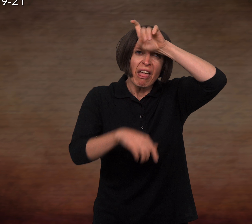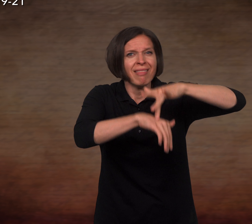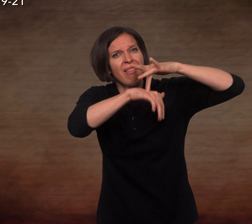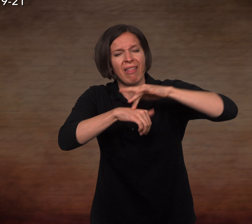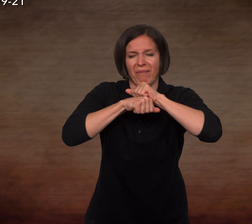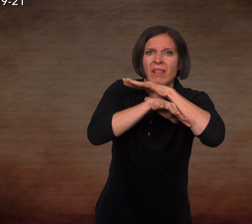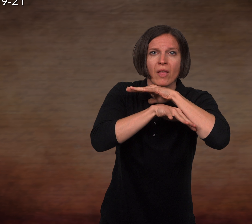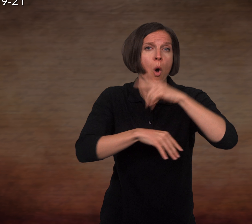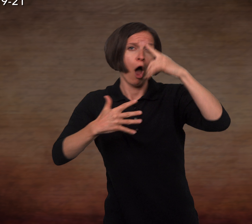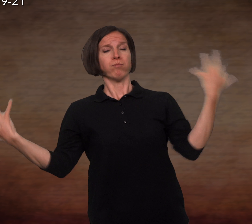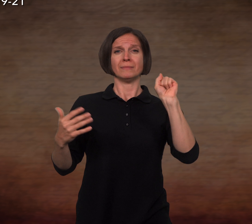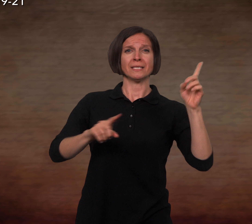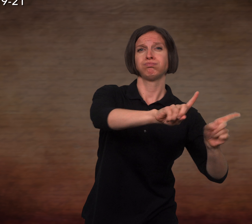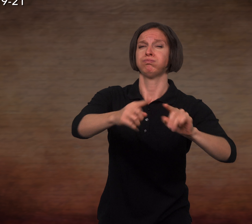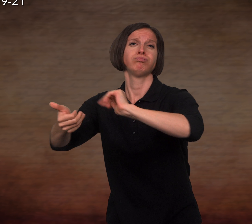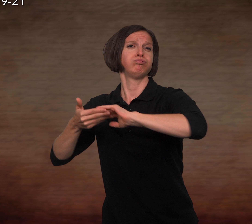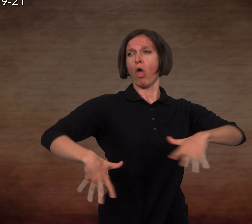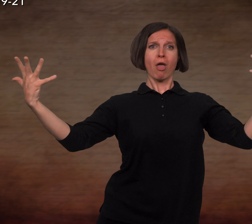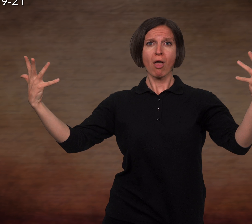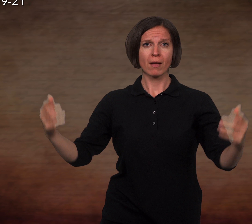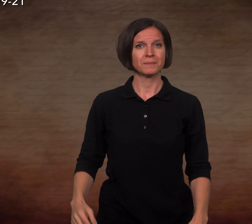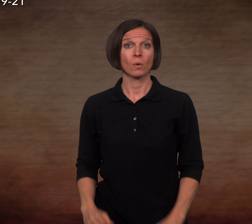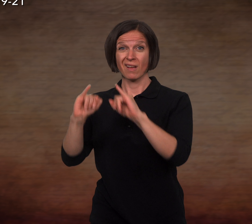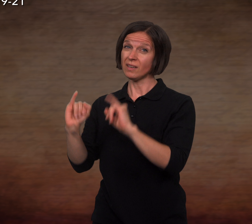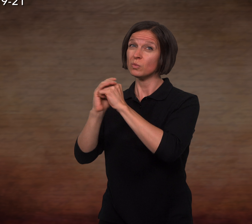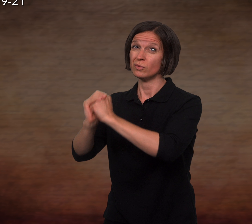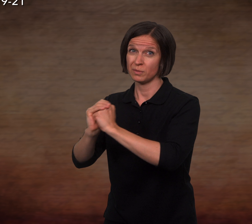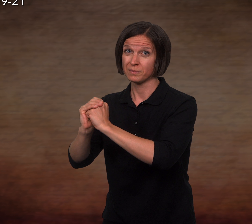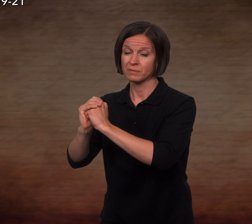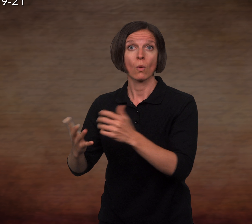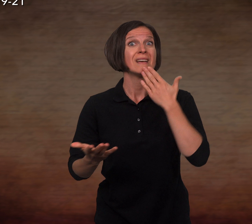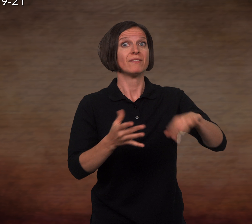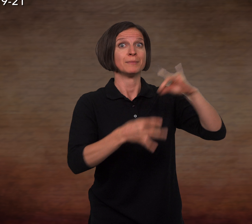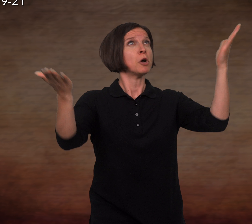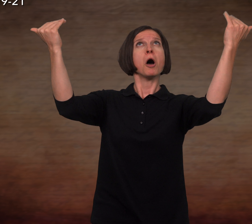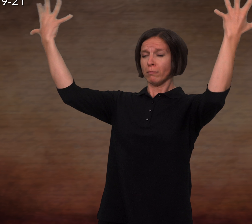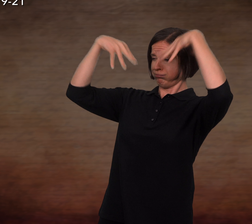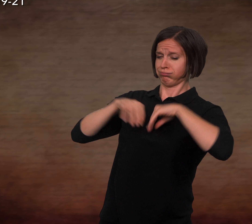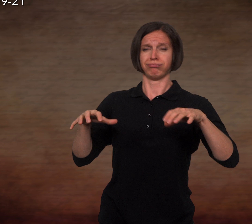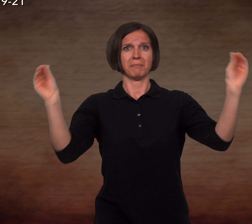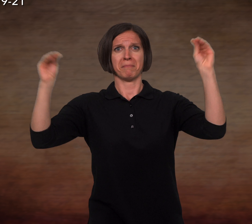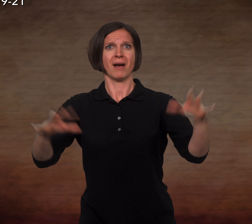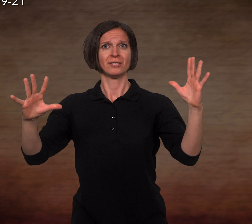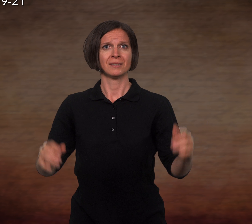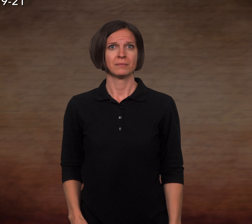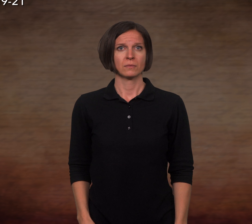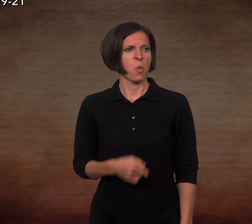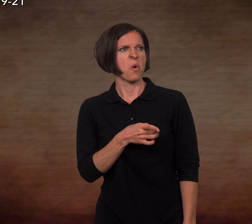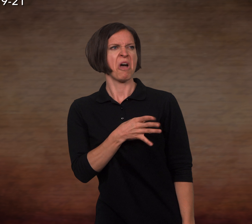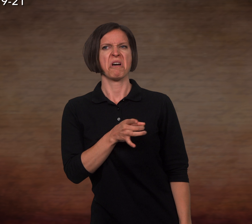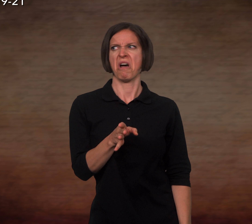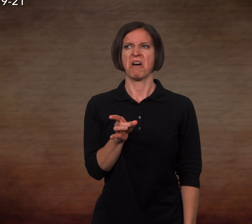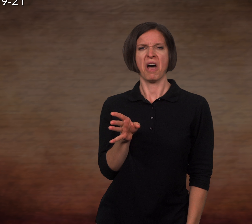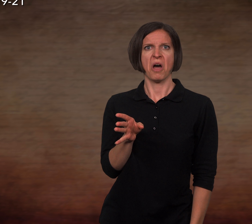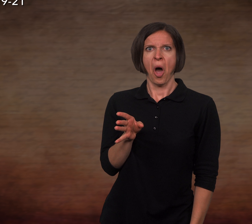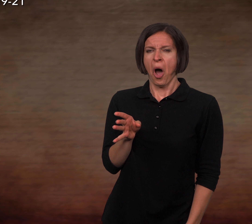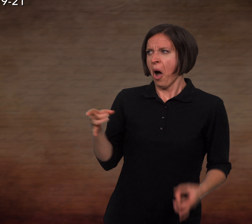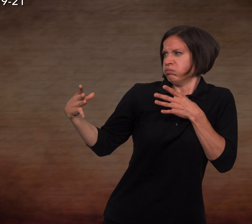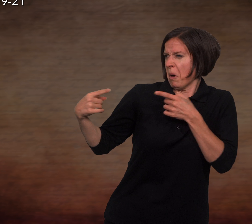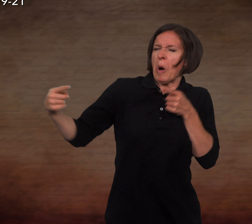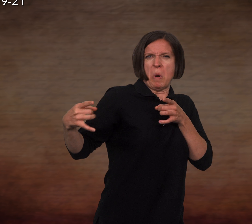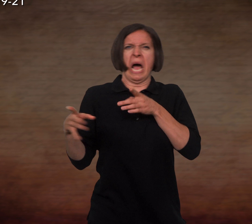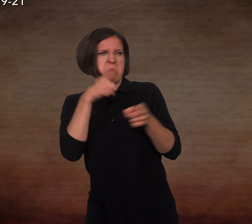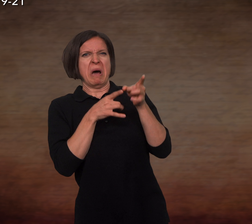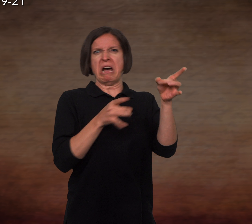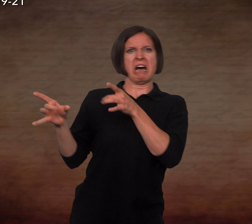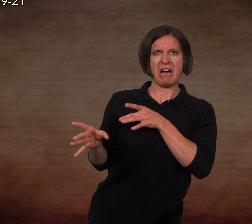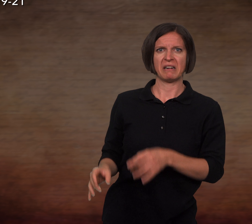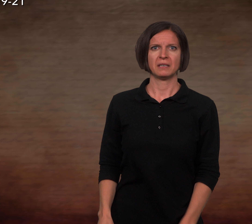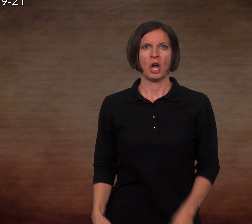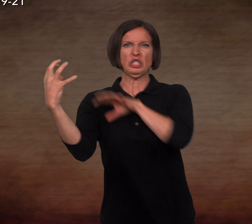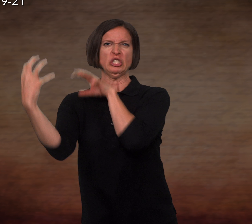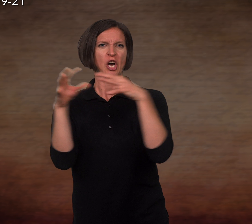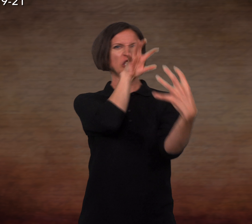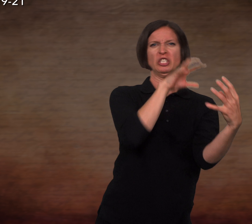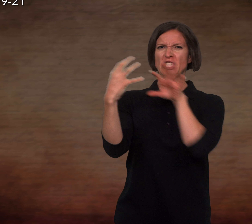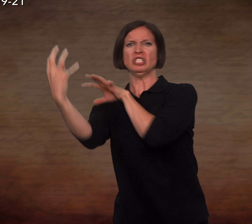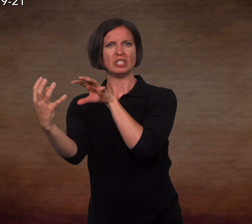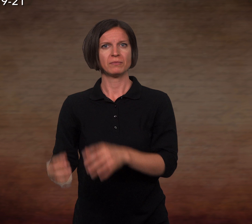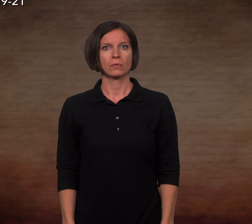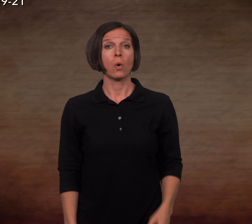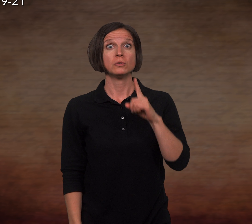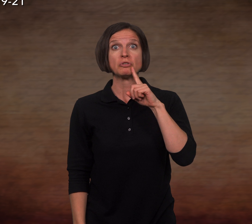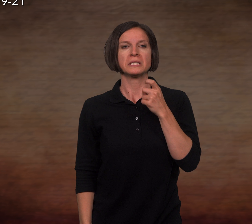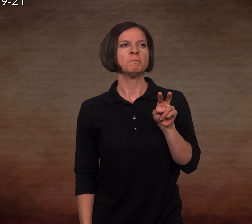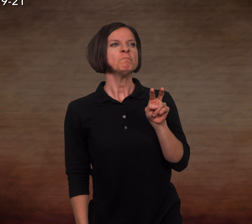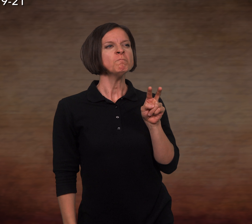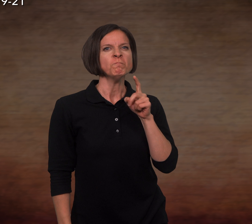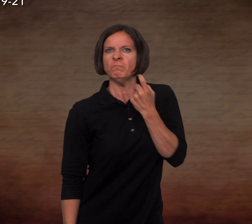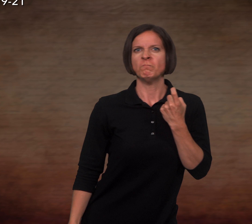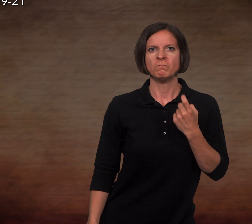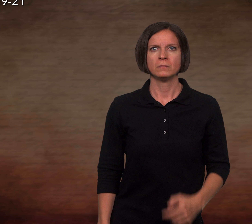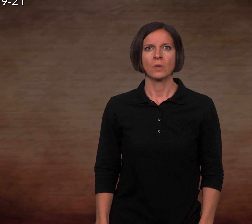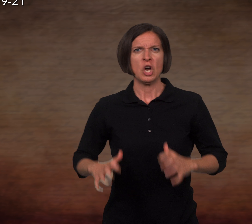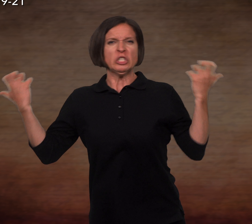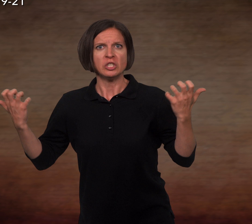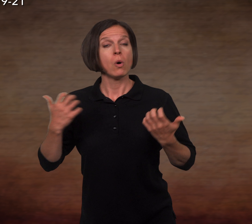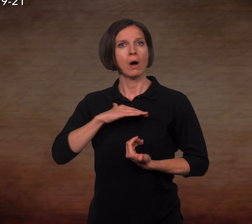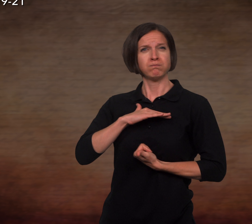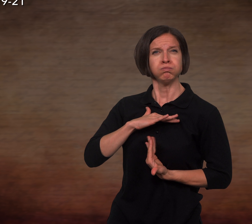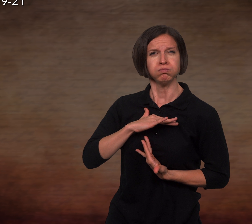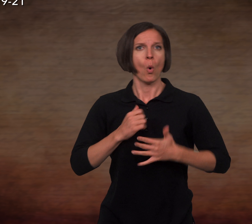idolatry and sorcery; hatred, discord, jealousy, and rage;